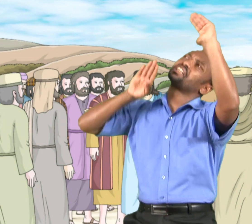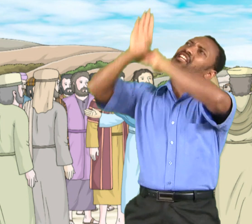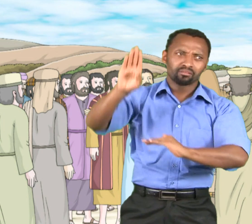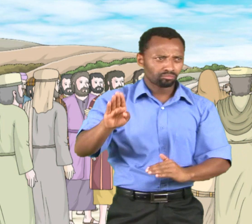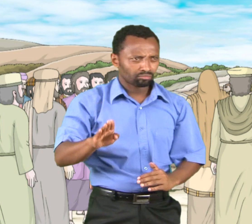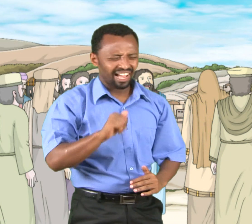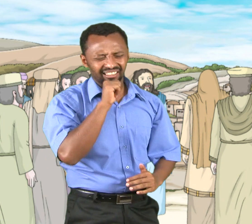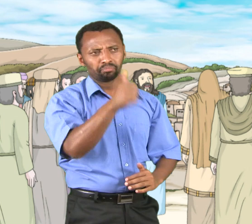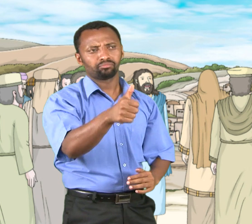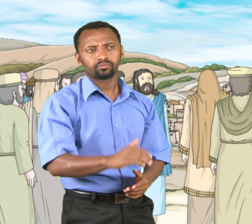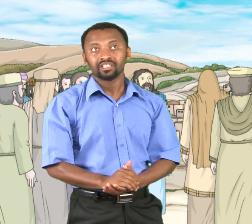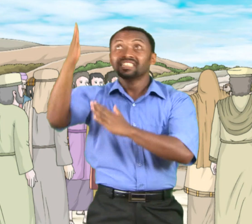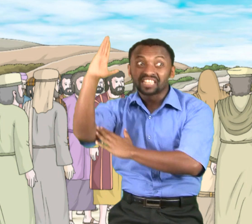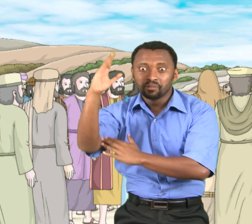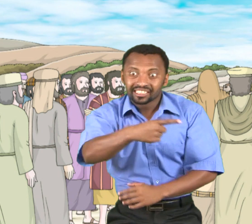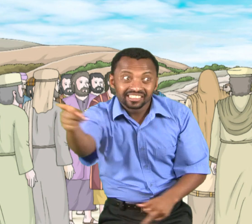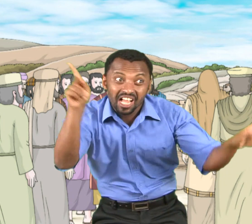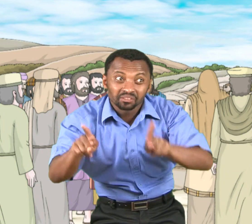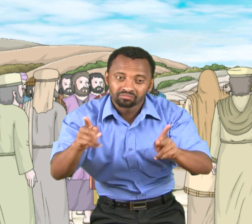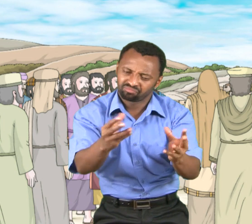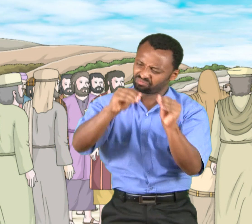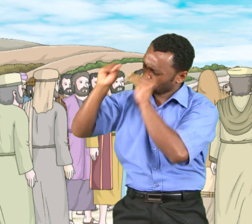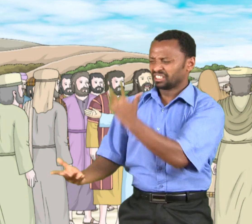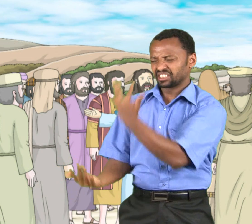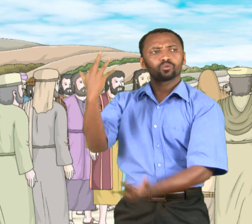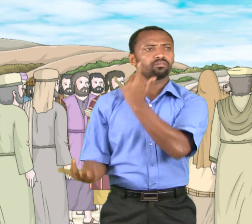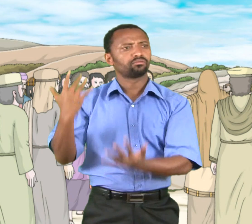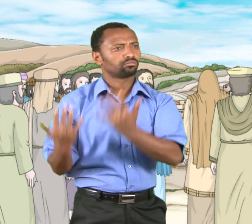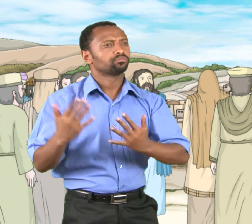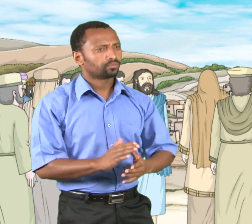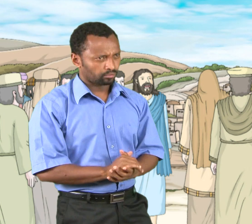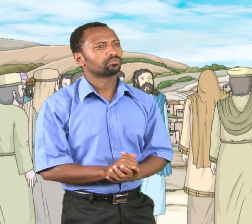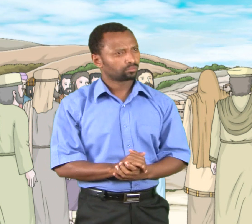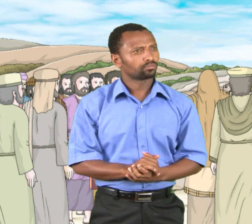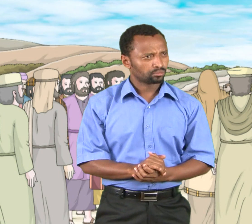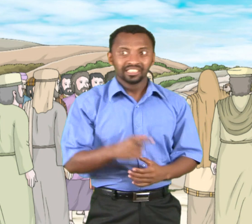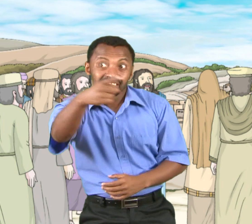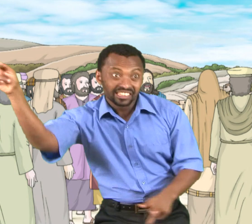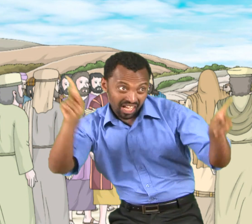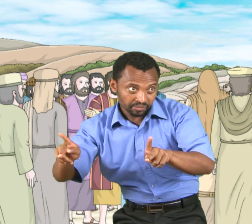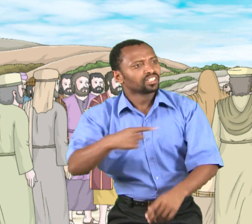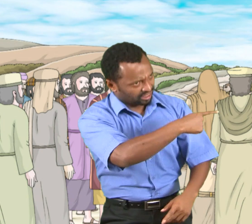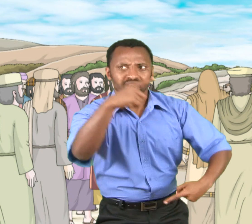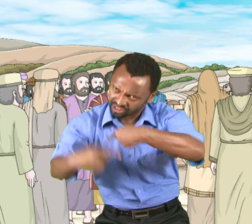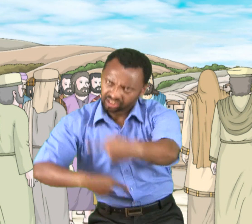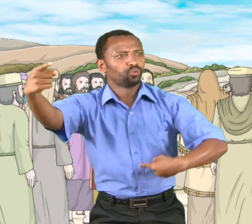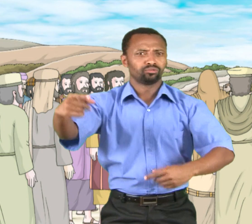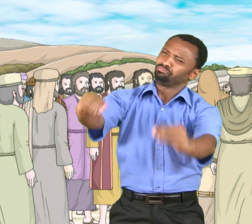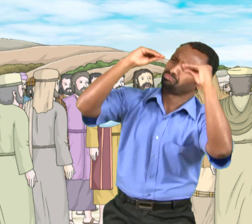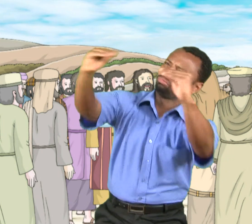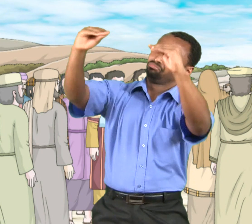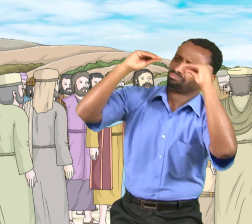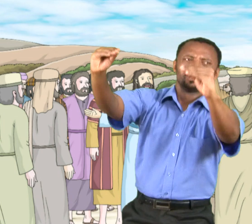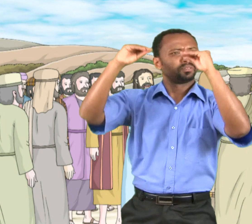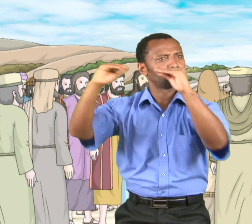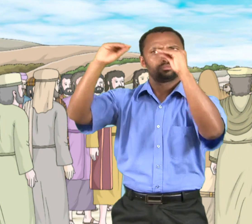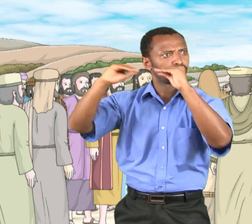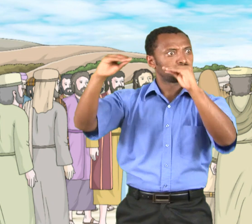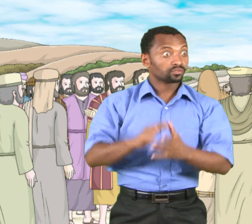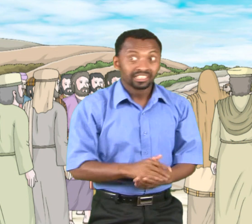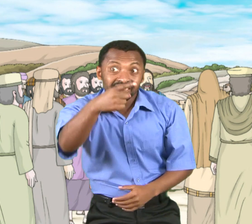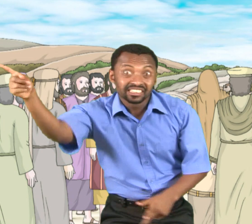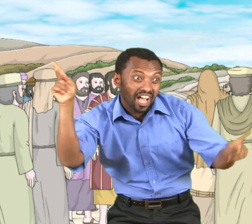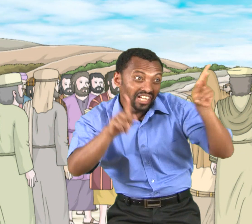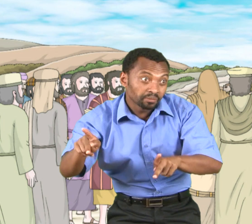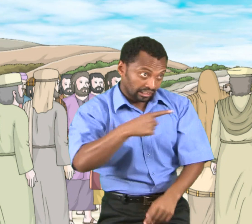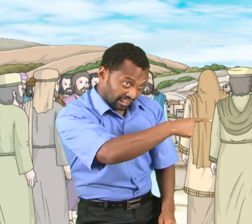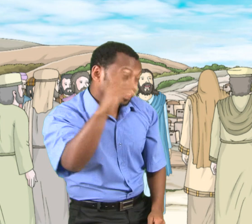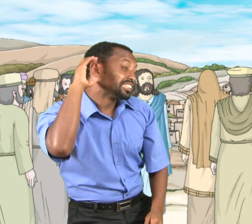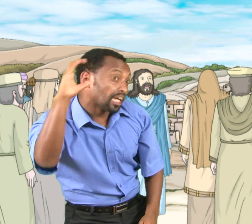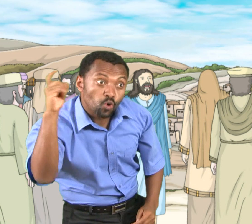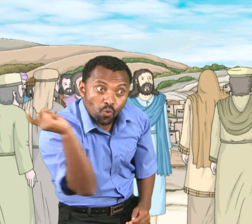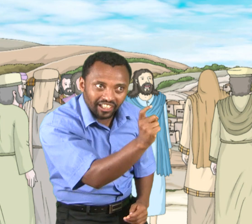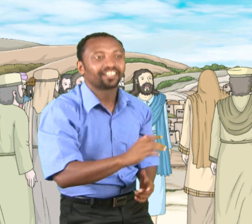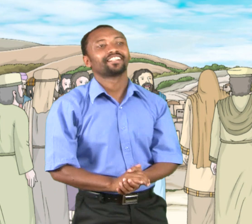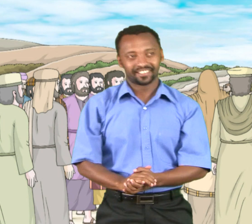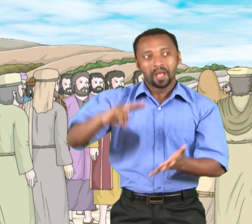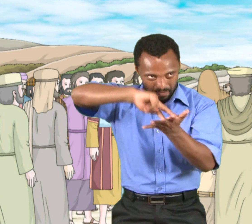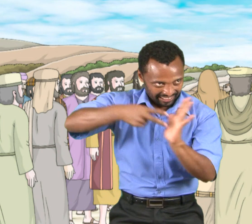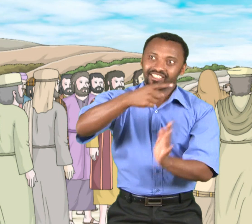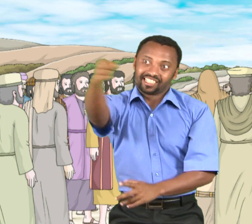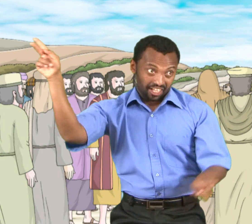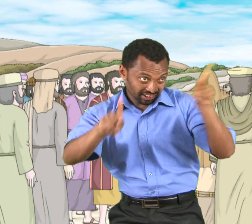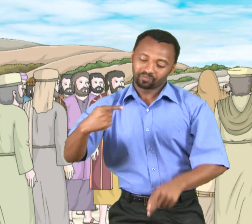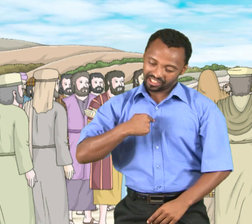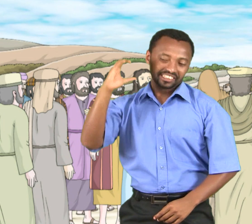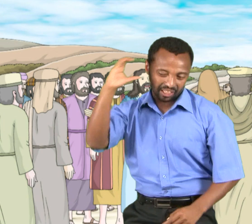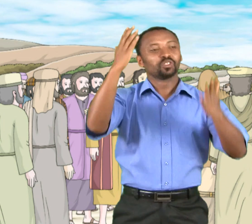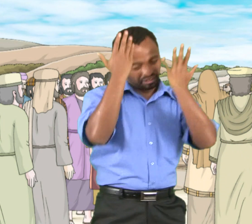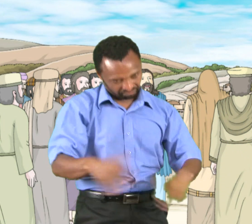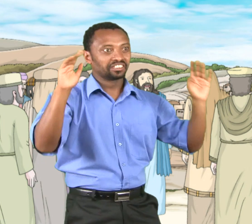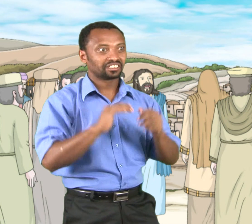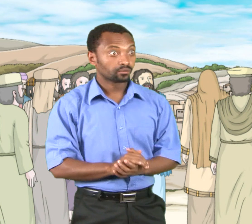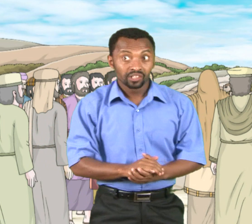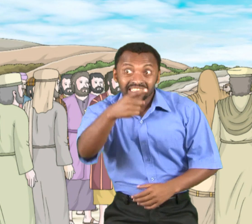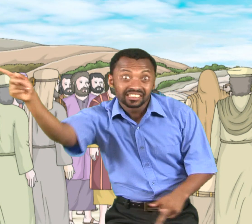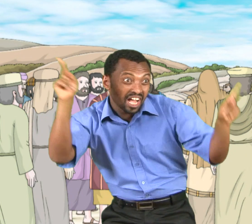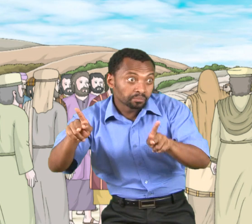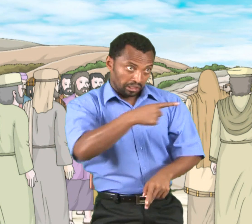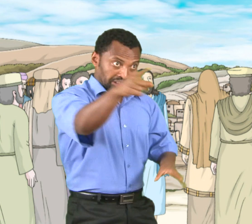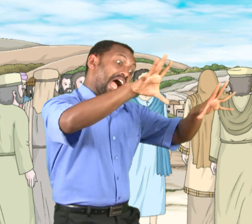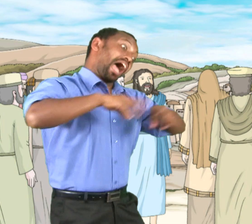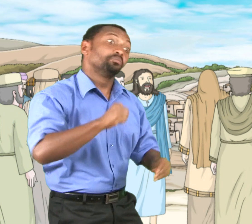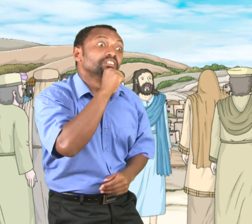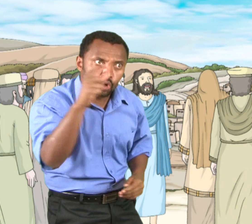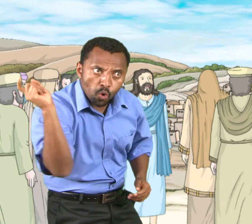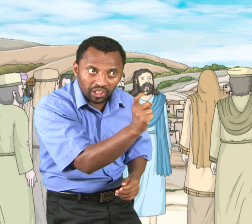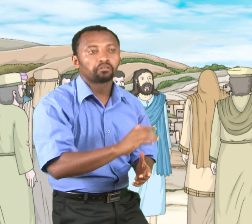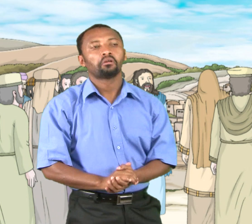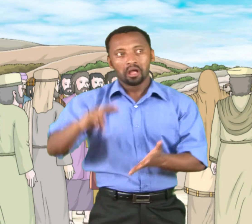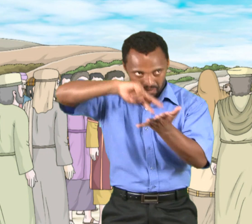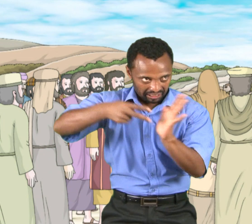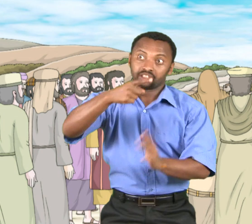No, you will be brought down to Hades! Whoever listens to you listens to Me;